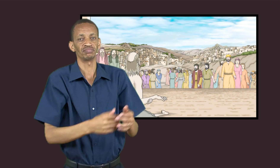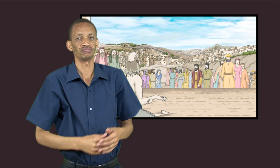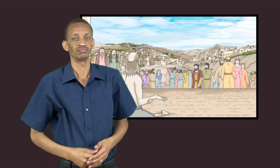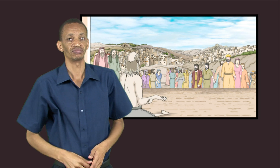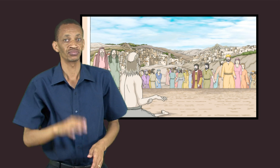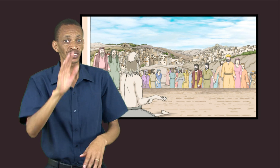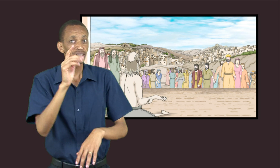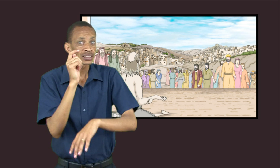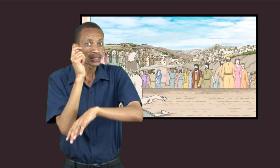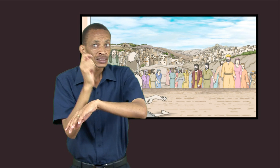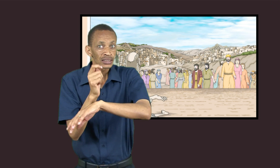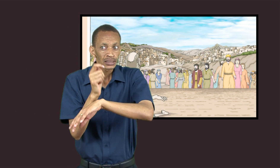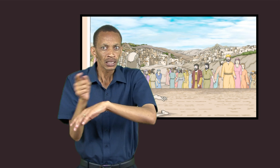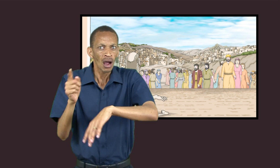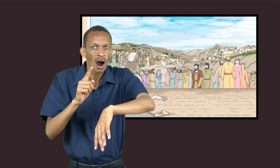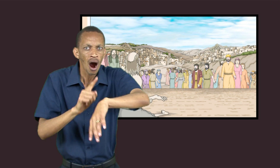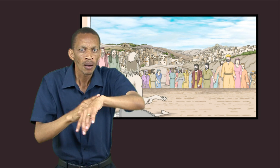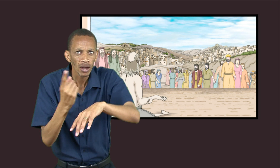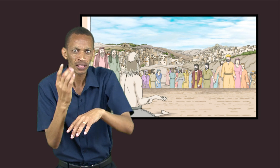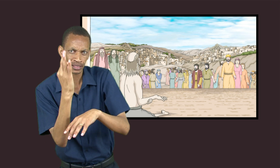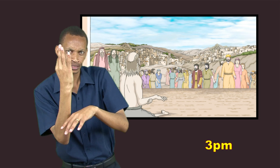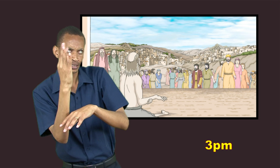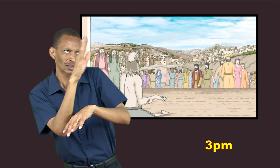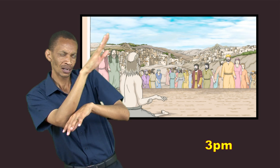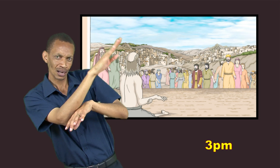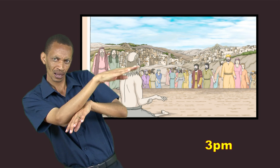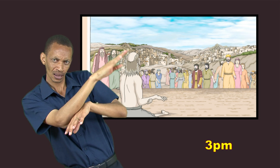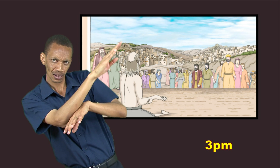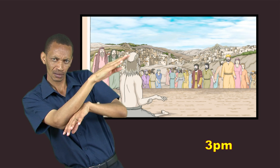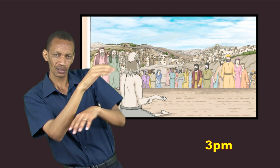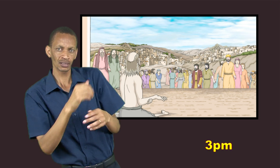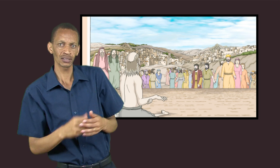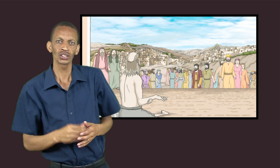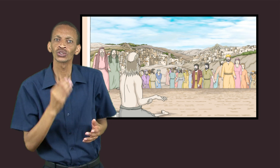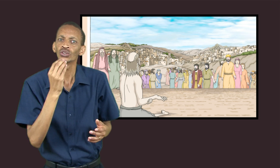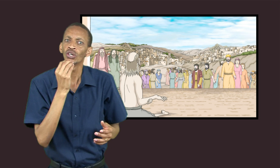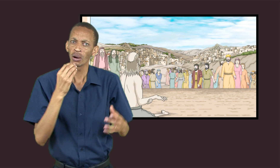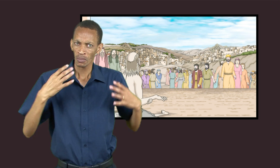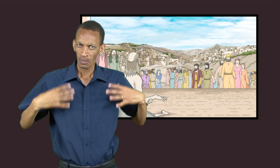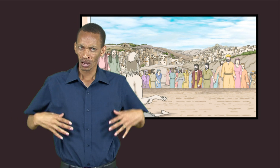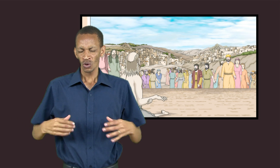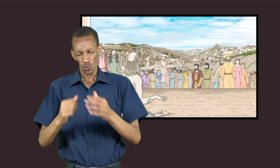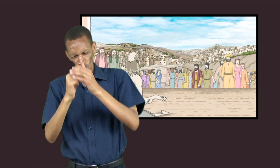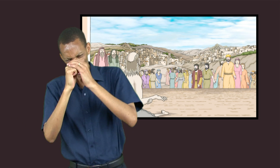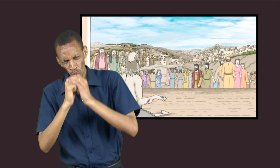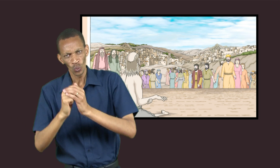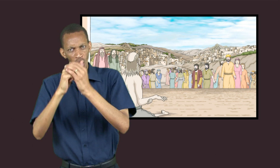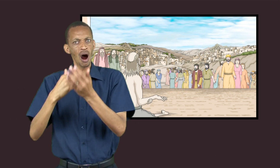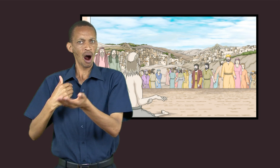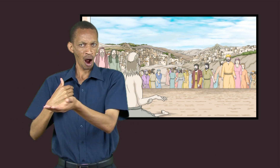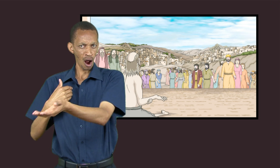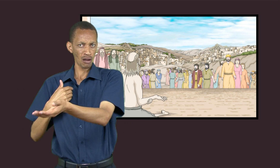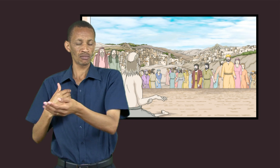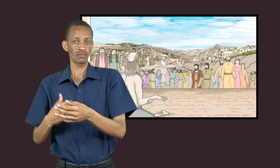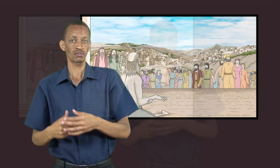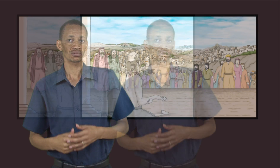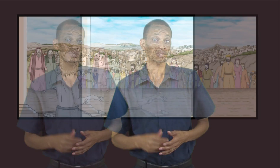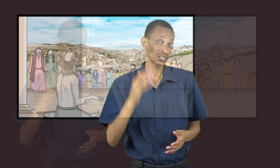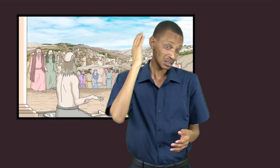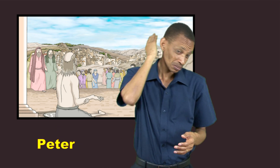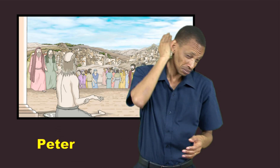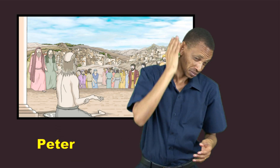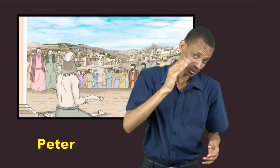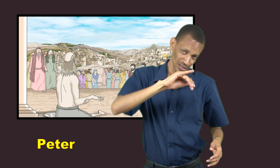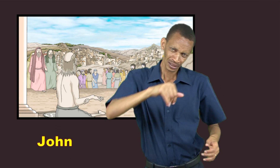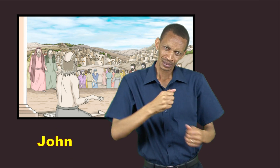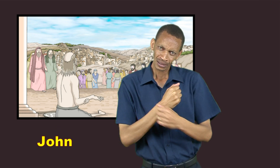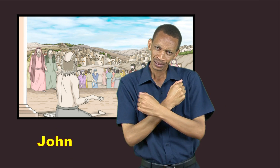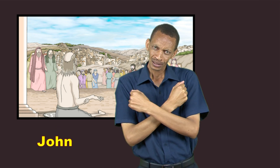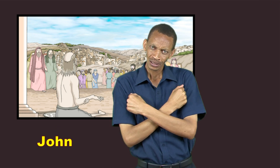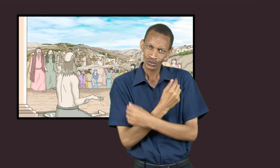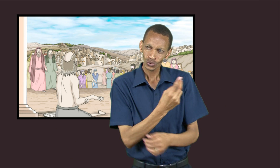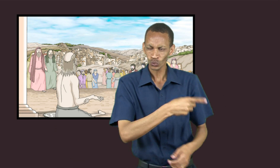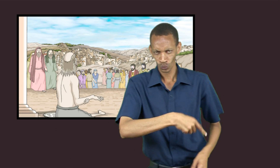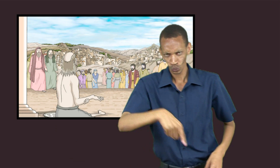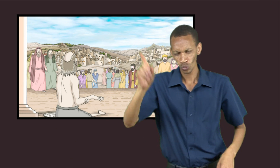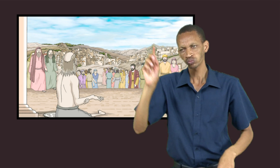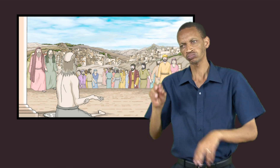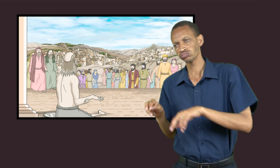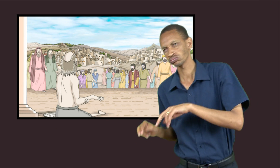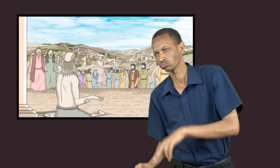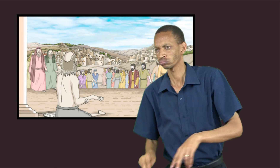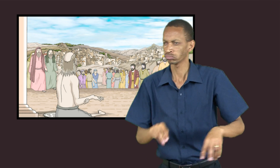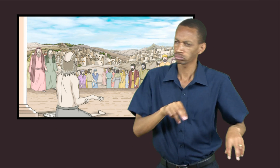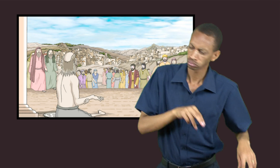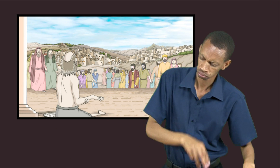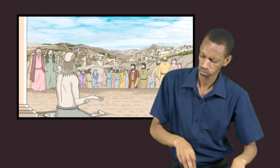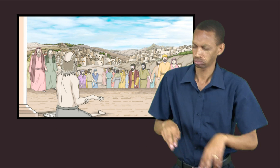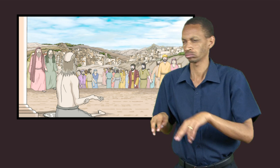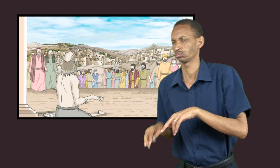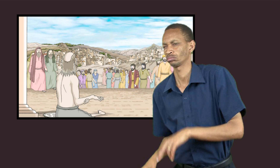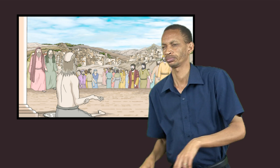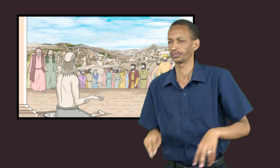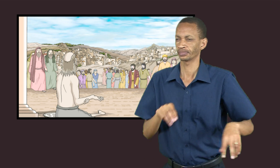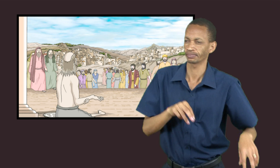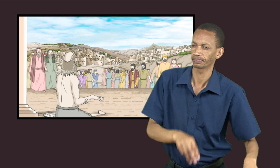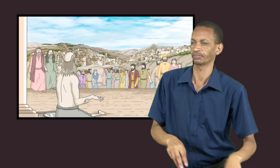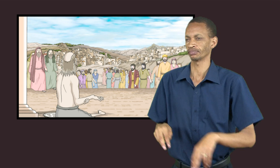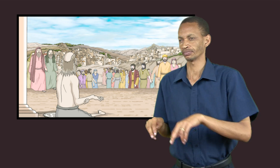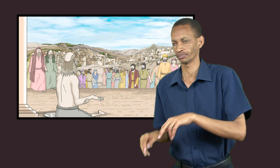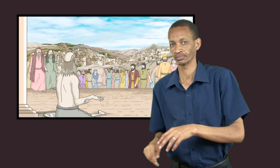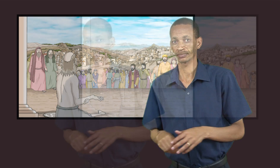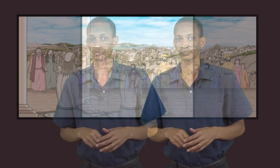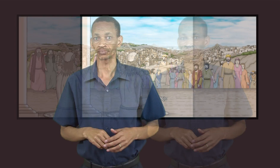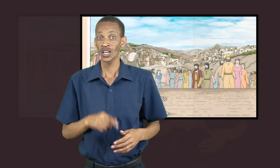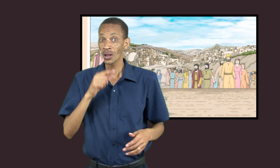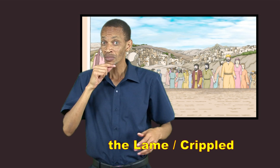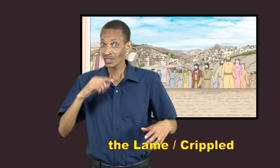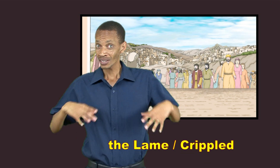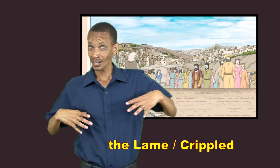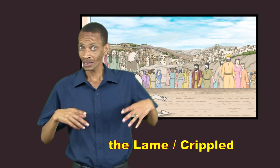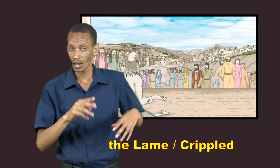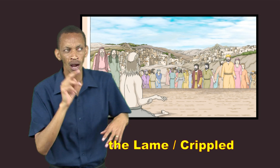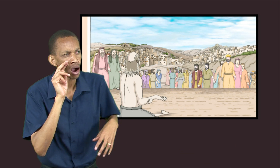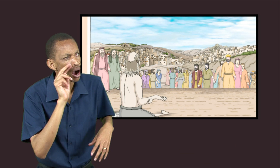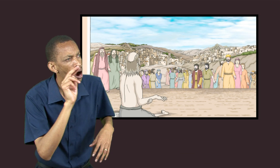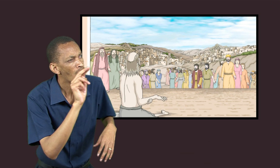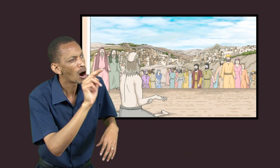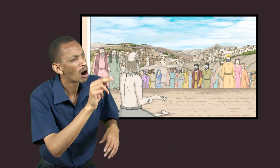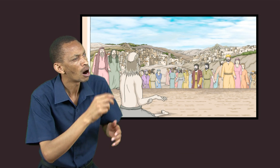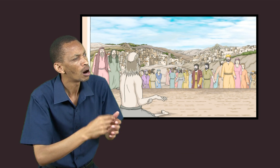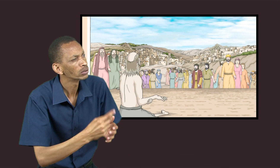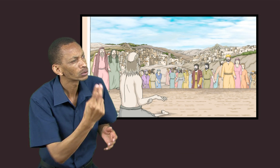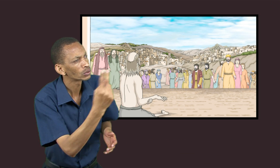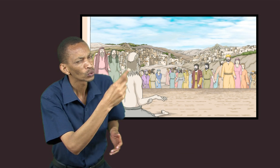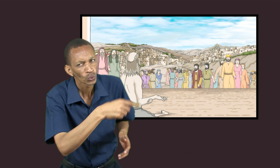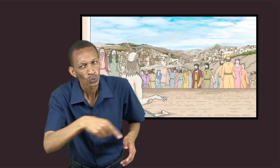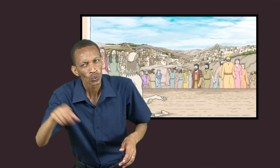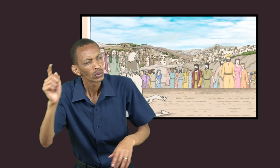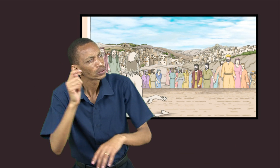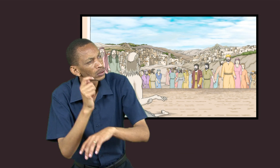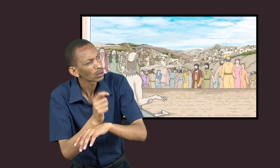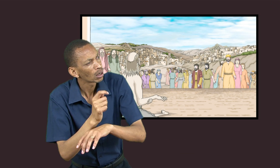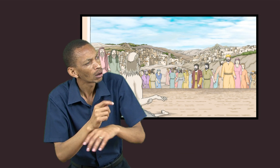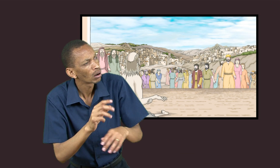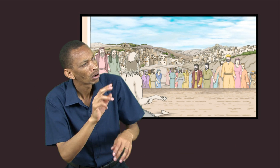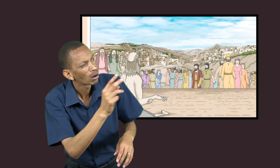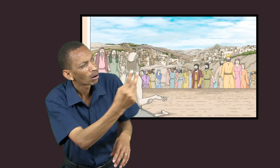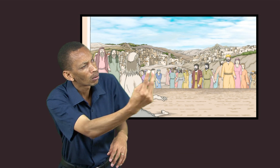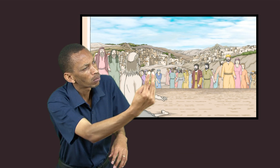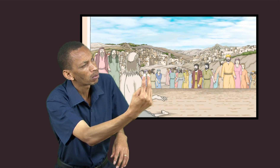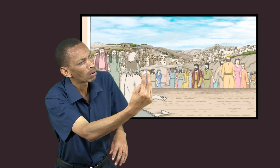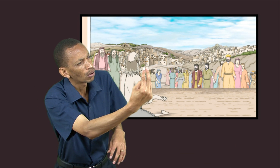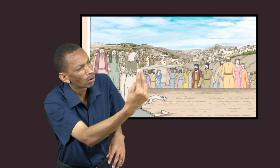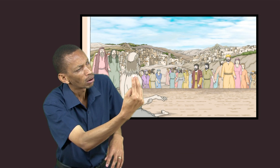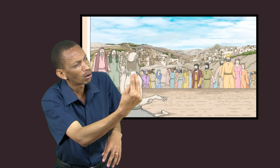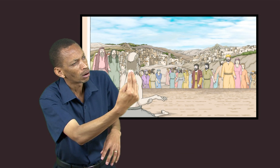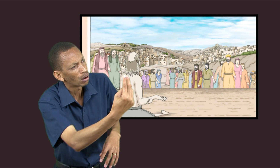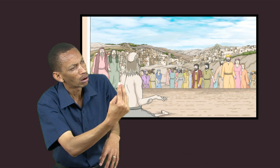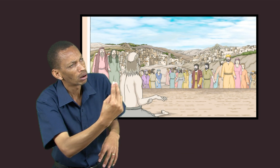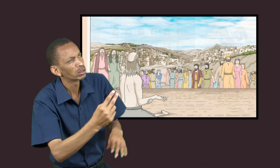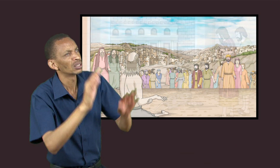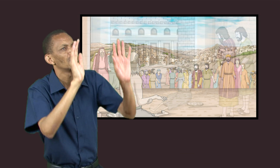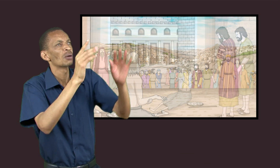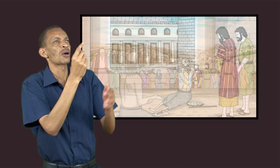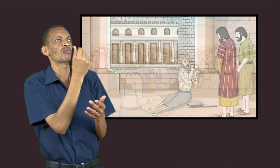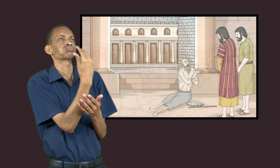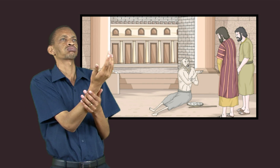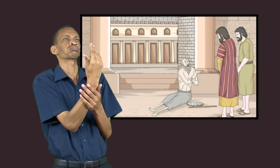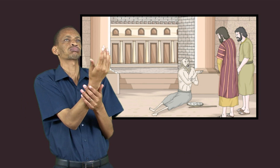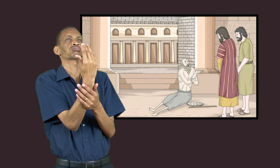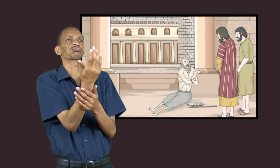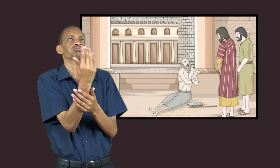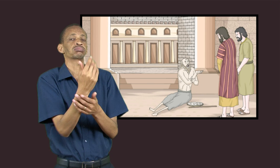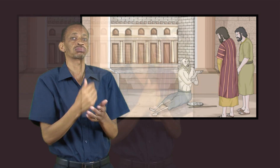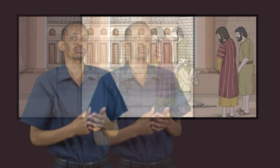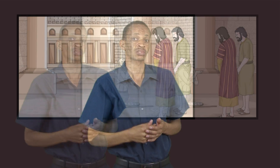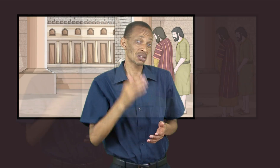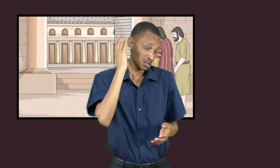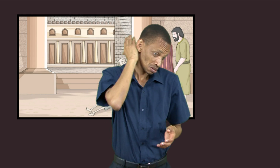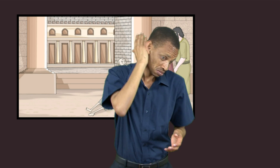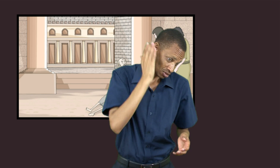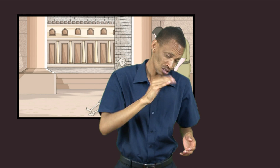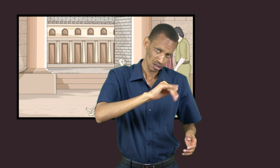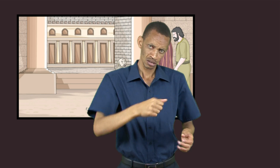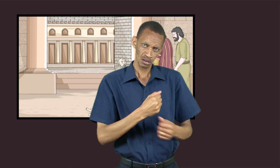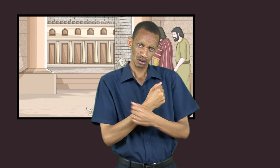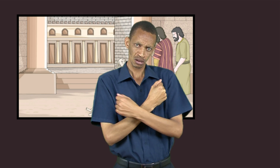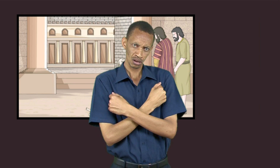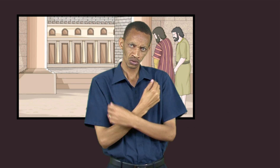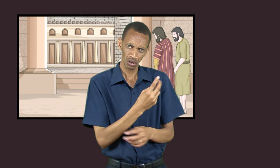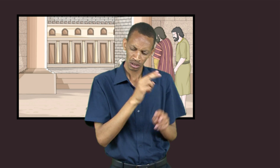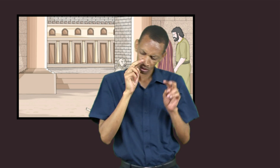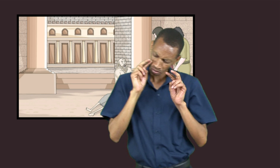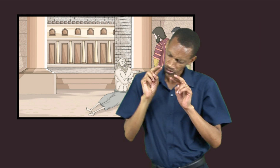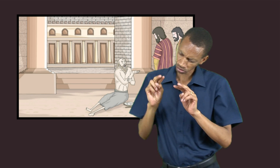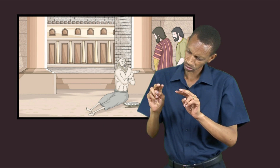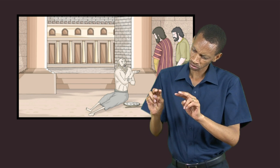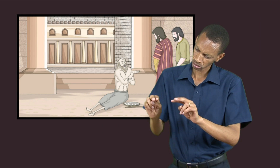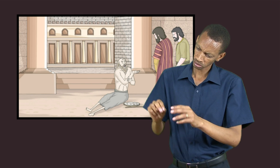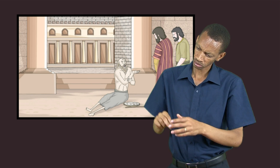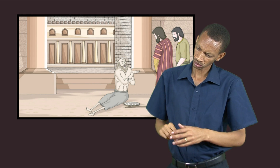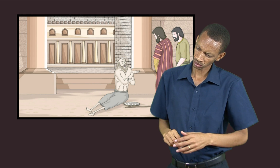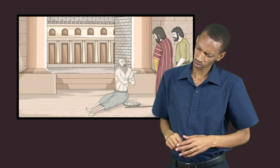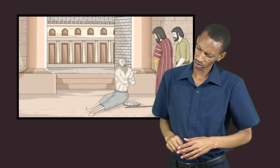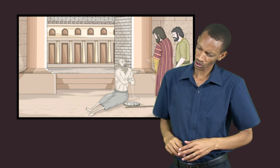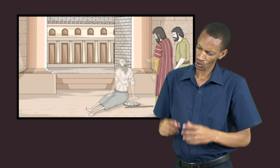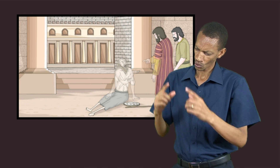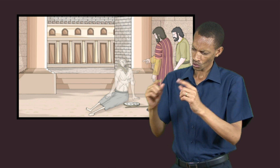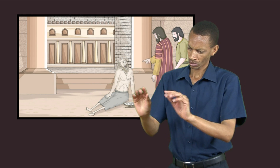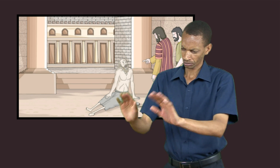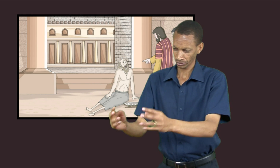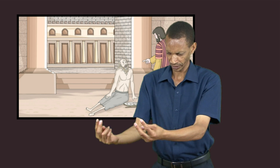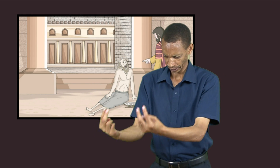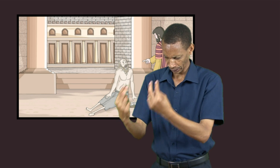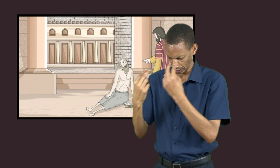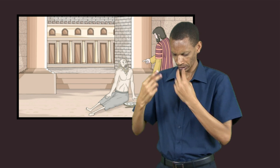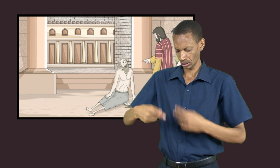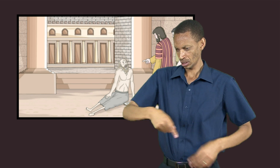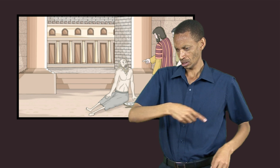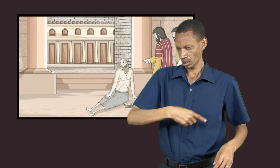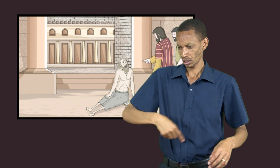When he saw Peter and John about to enter, he asked them for money. Peter looked directly at him, as did John. “Look at us!”